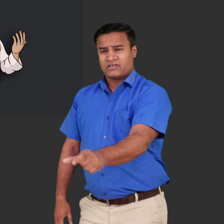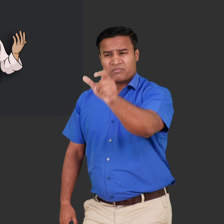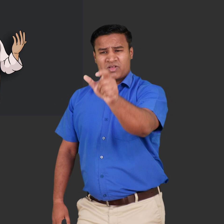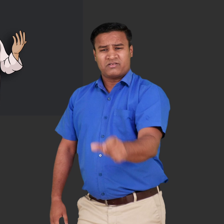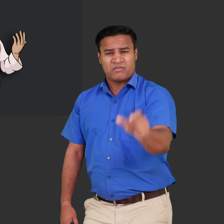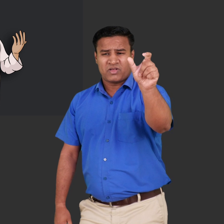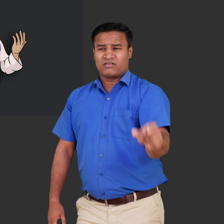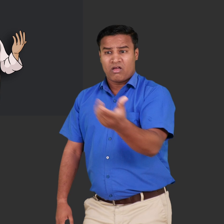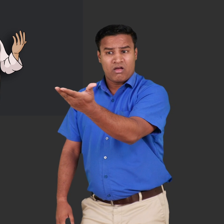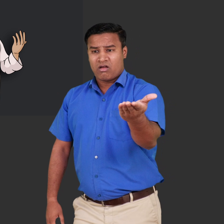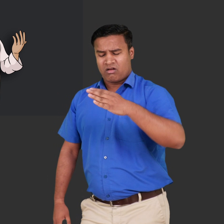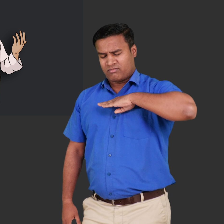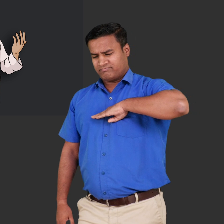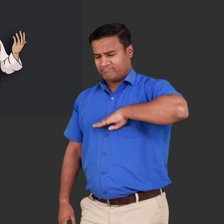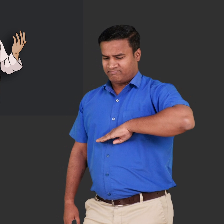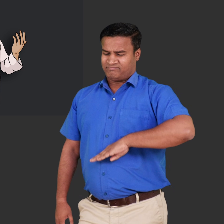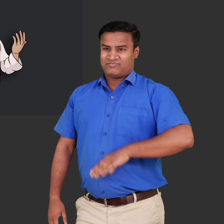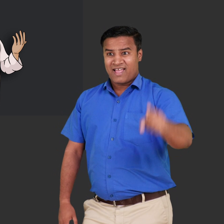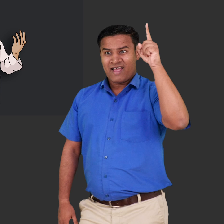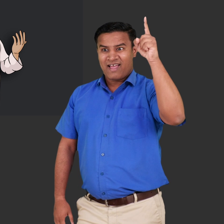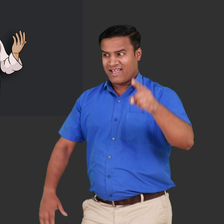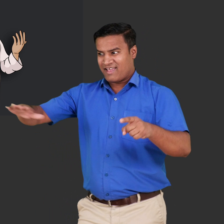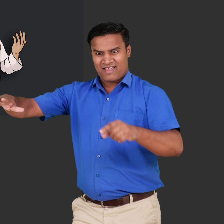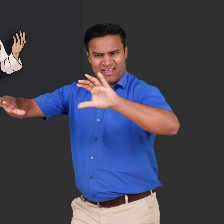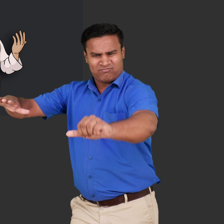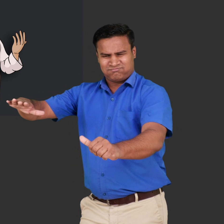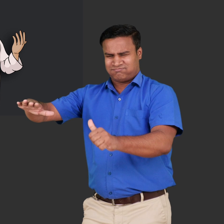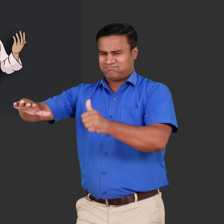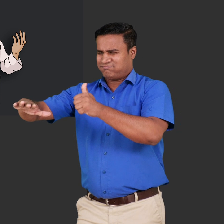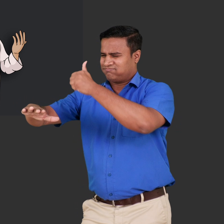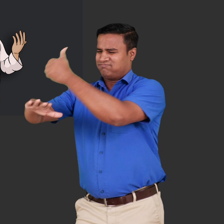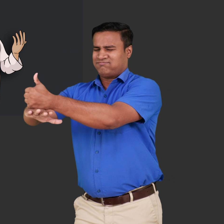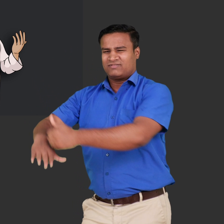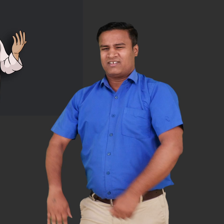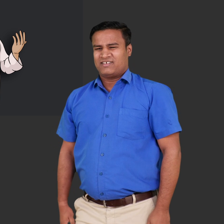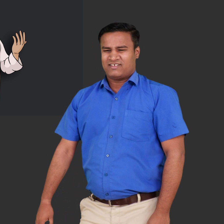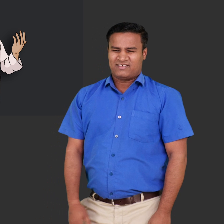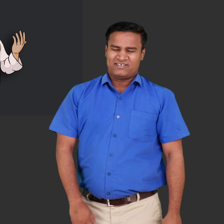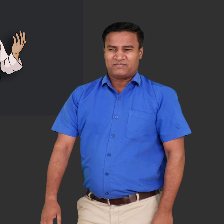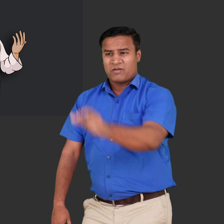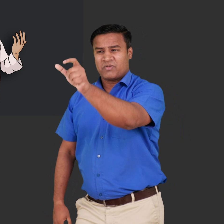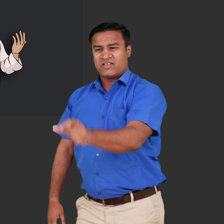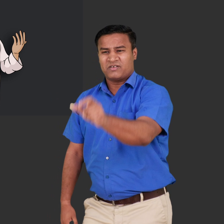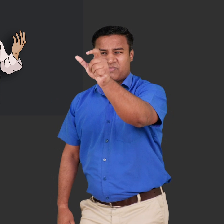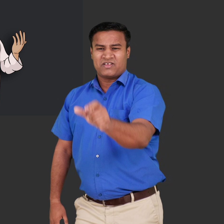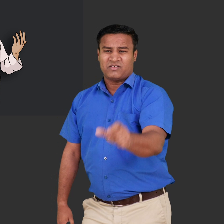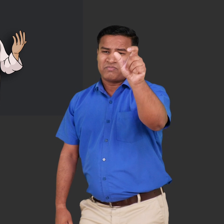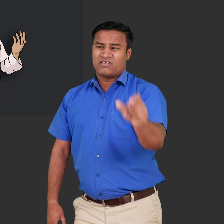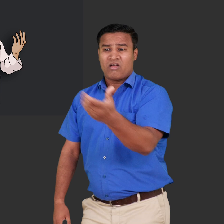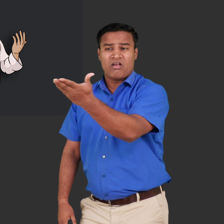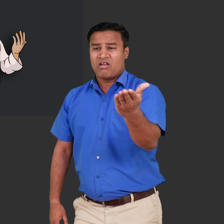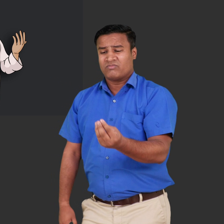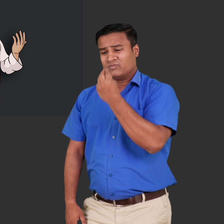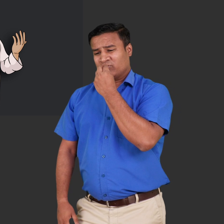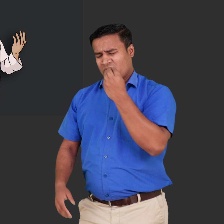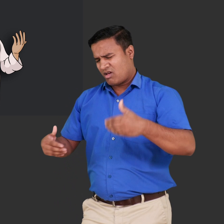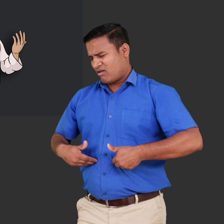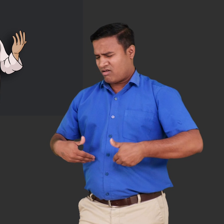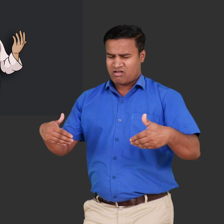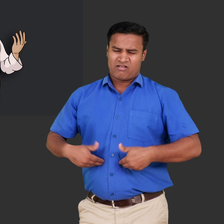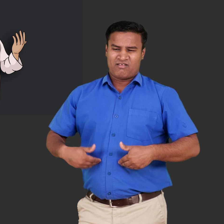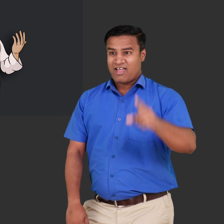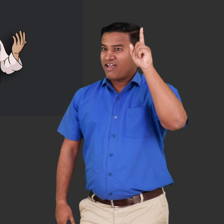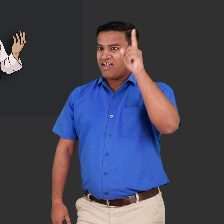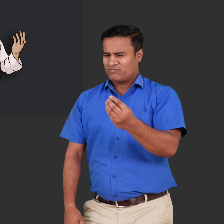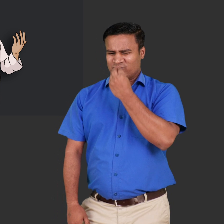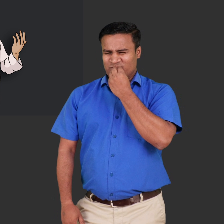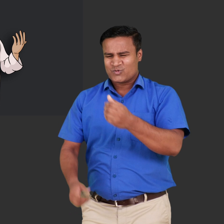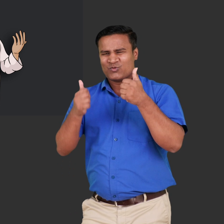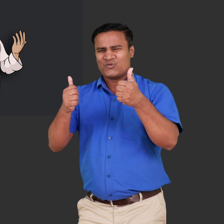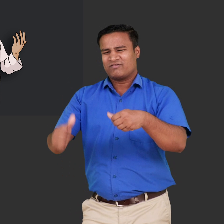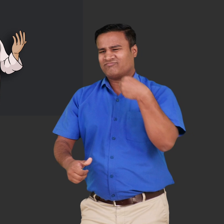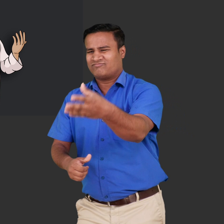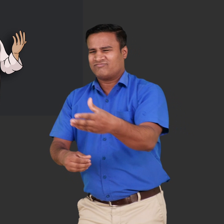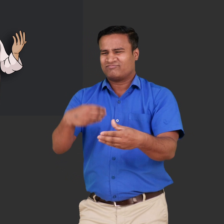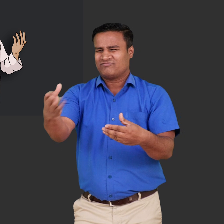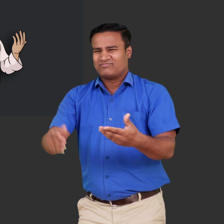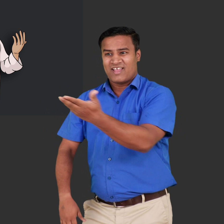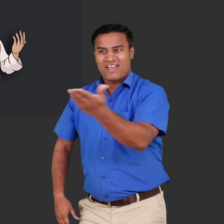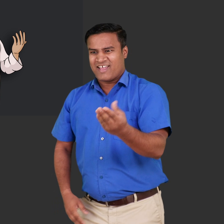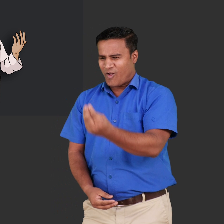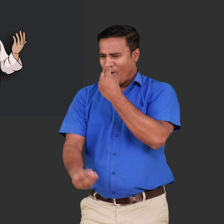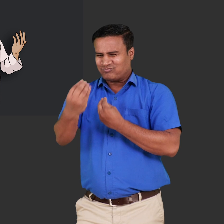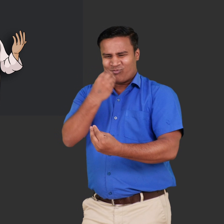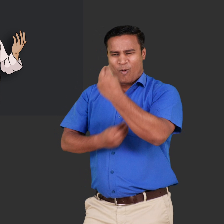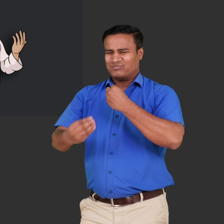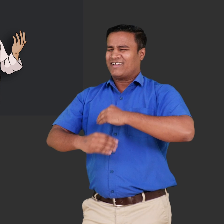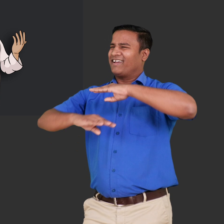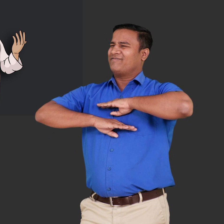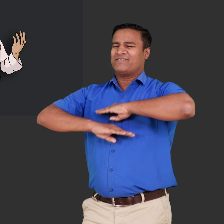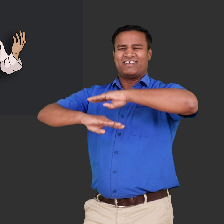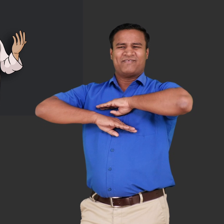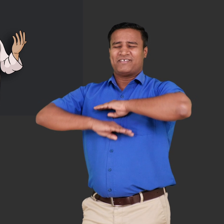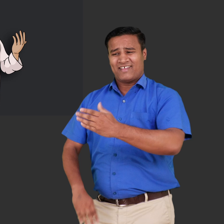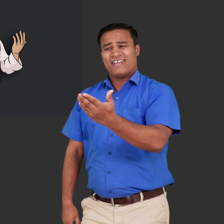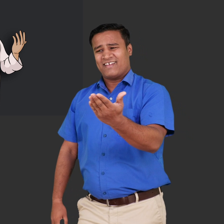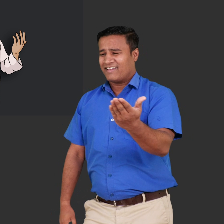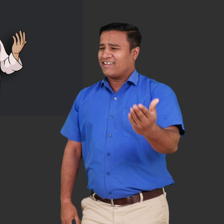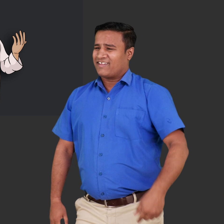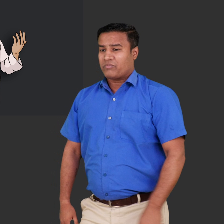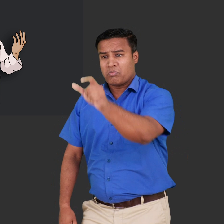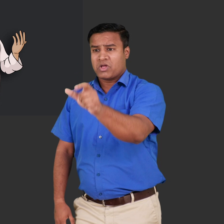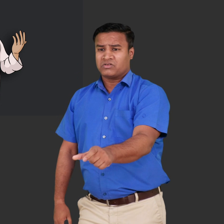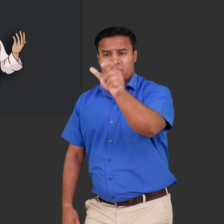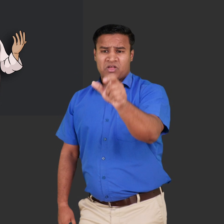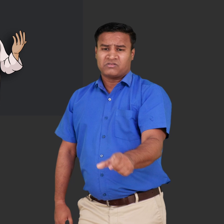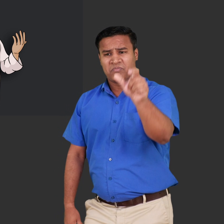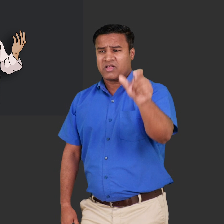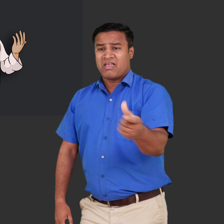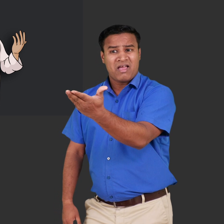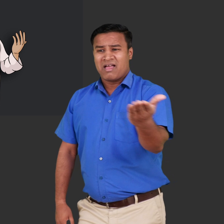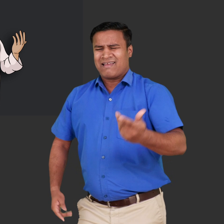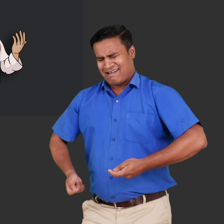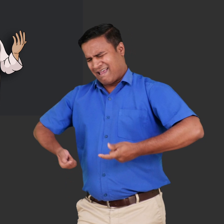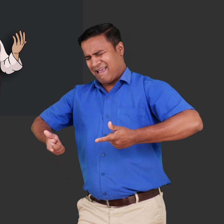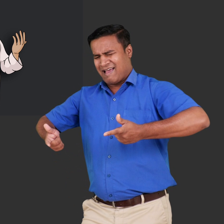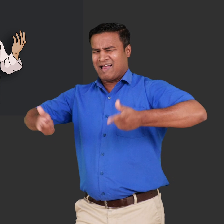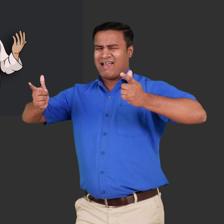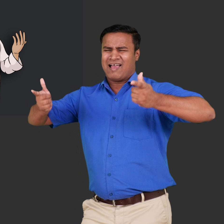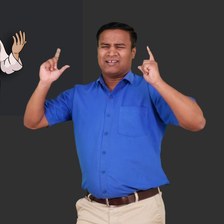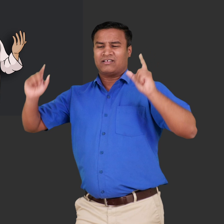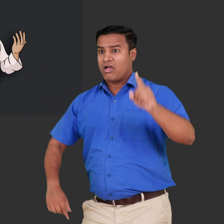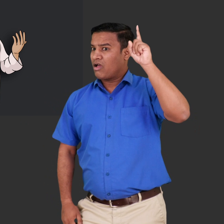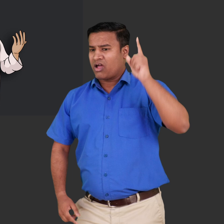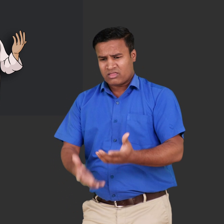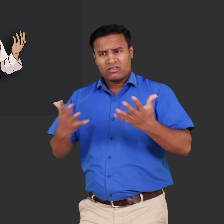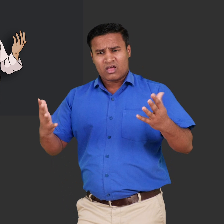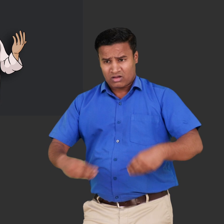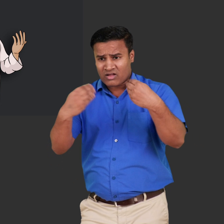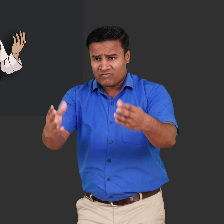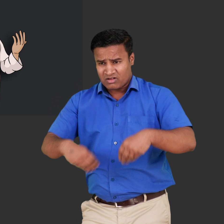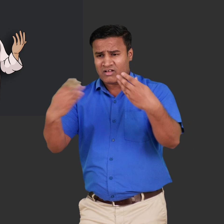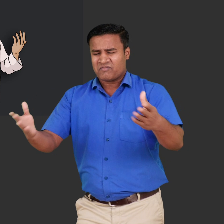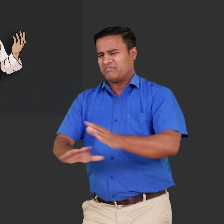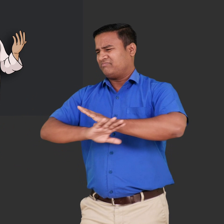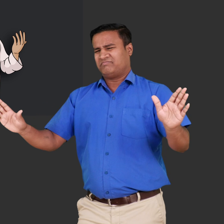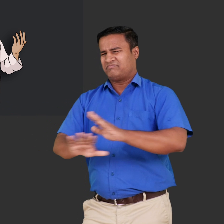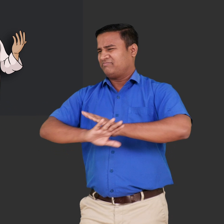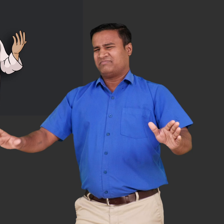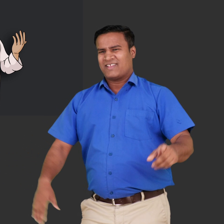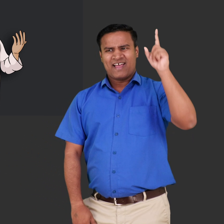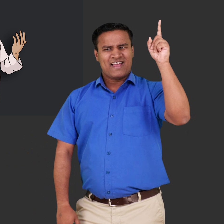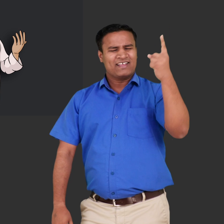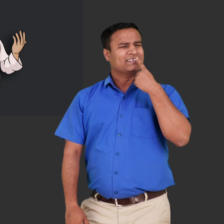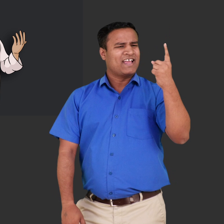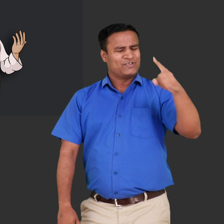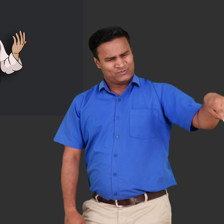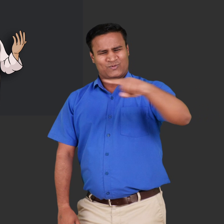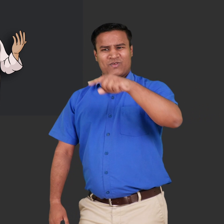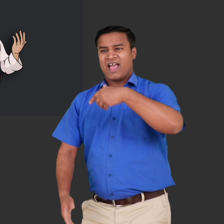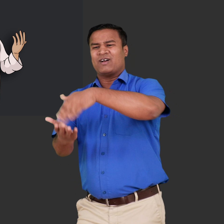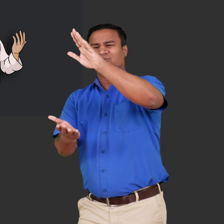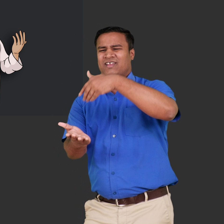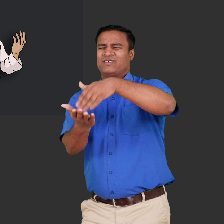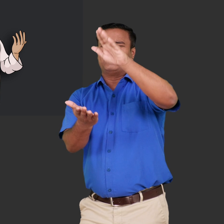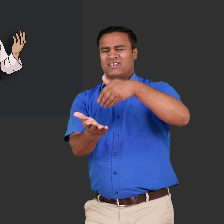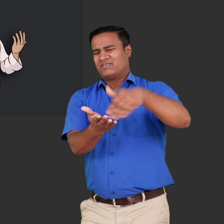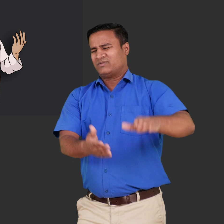He has filled the hungry with good things, but has sent the rich away empty.